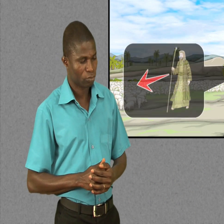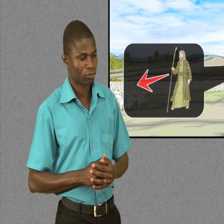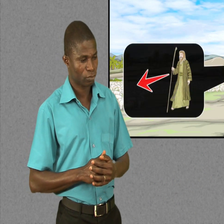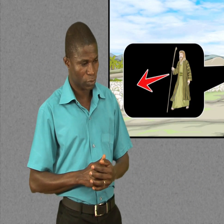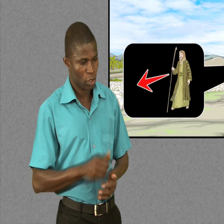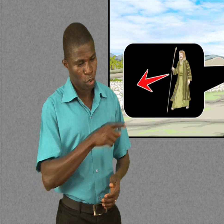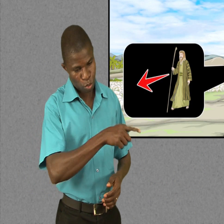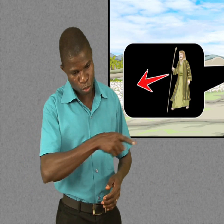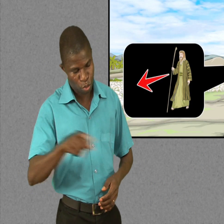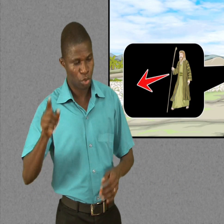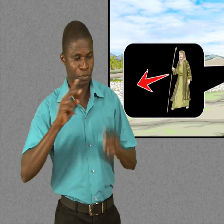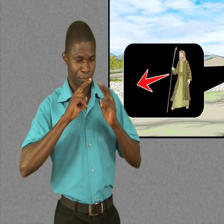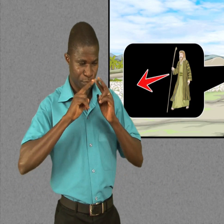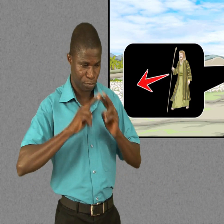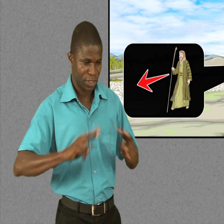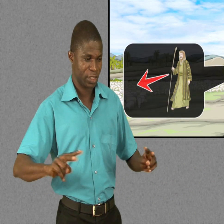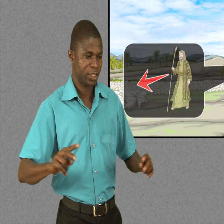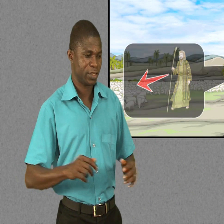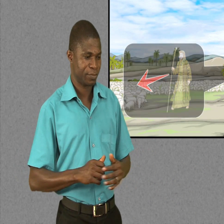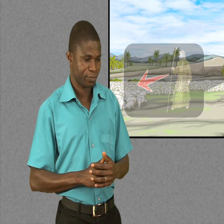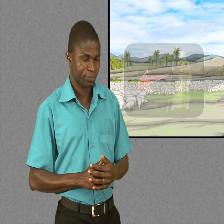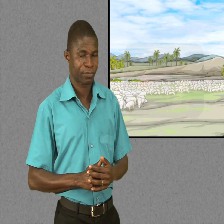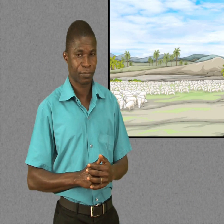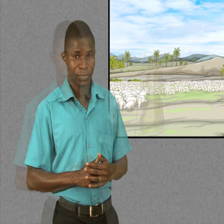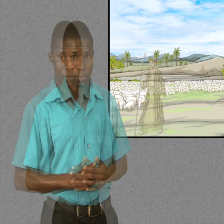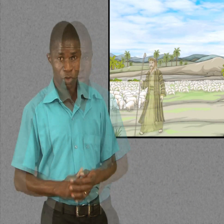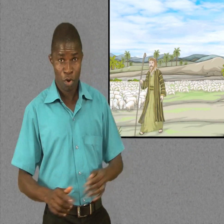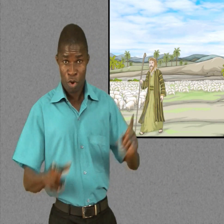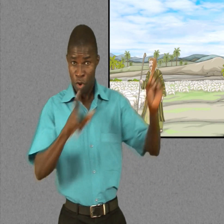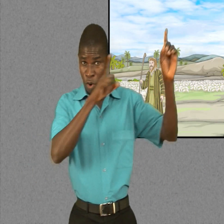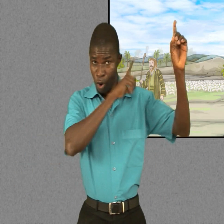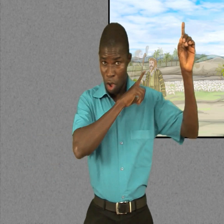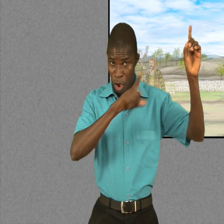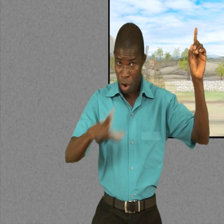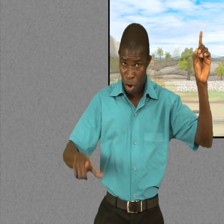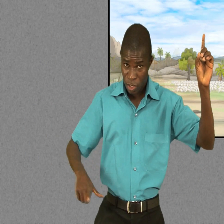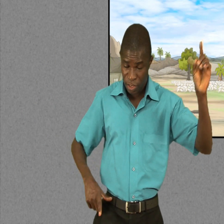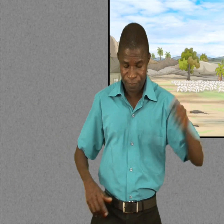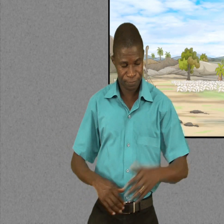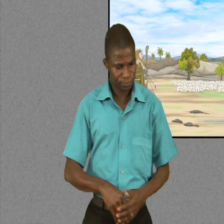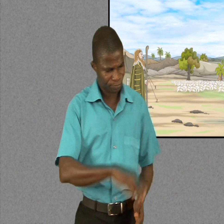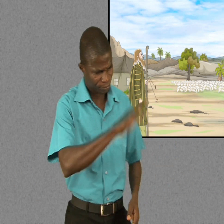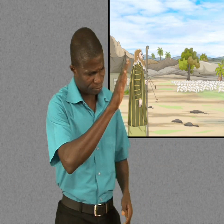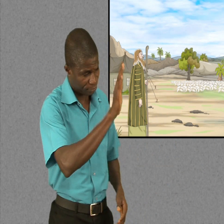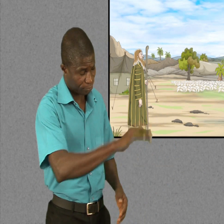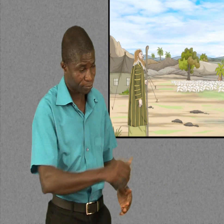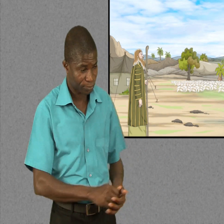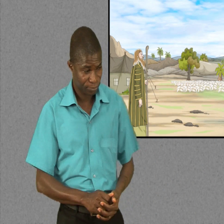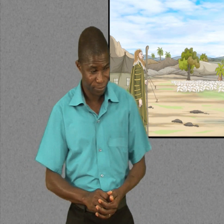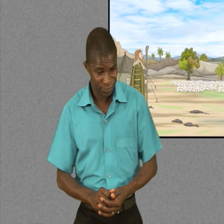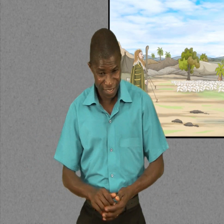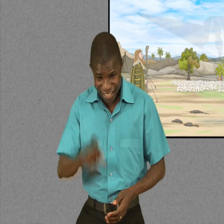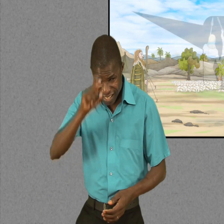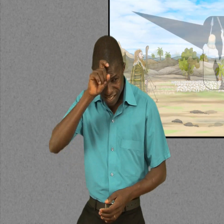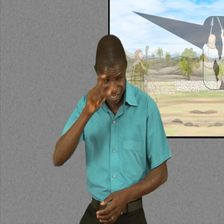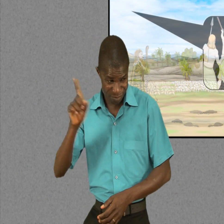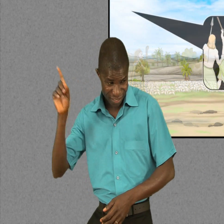“Go in peace,” Jethro replied.